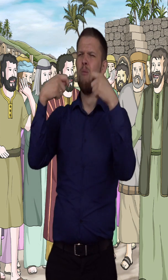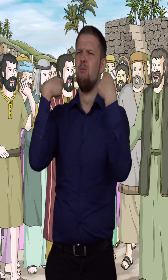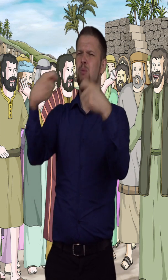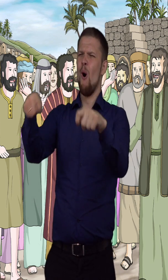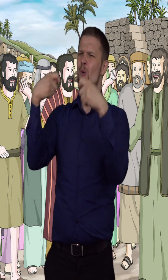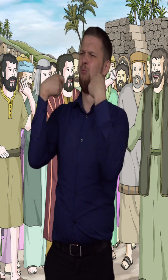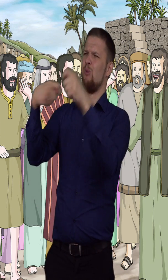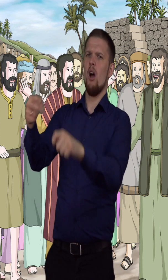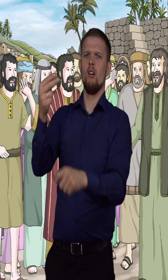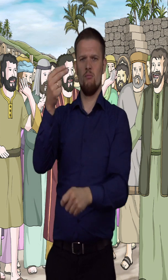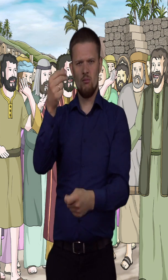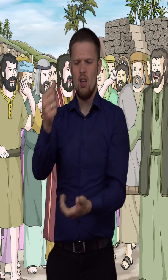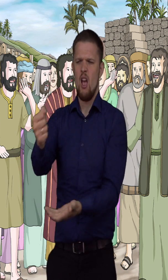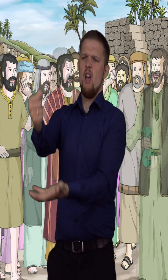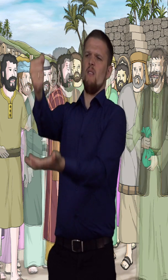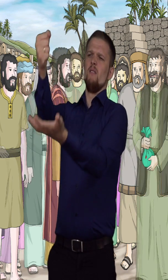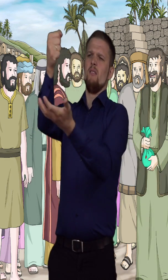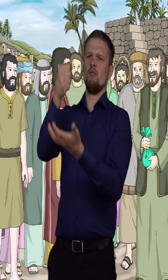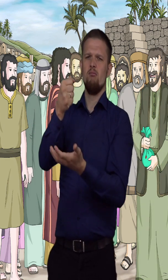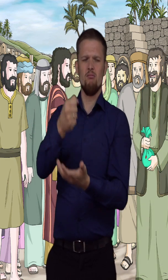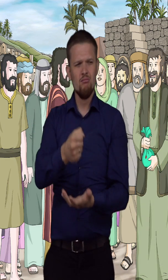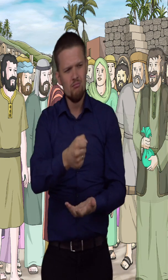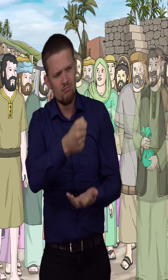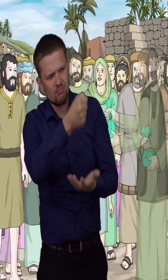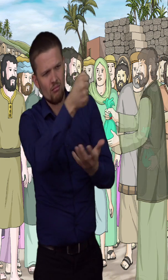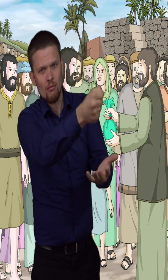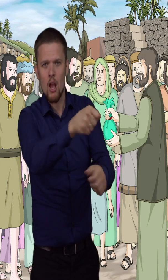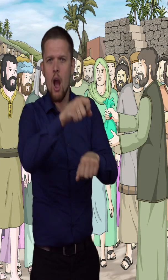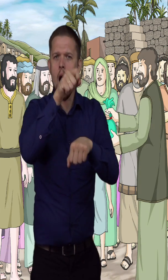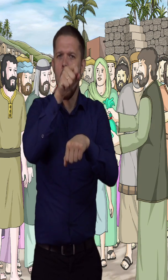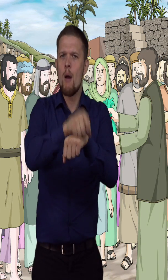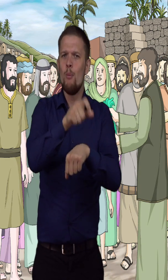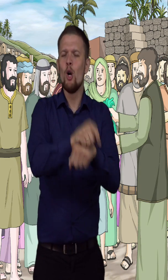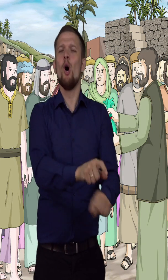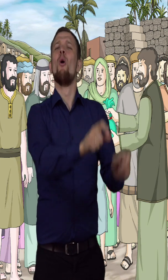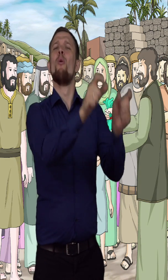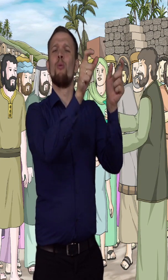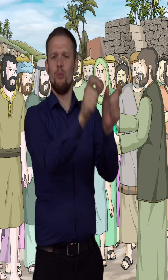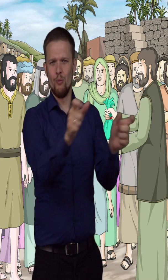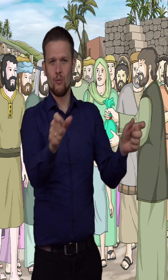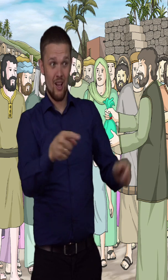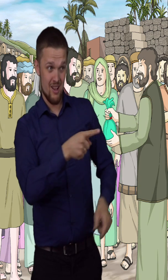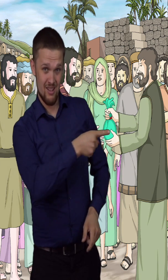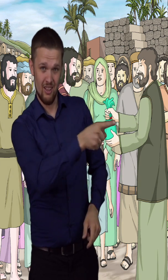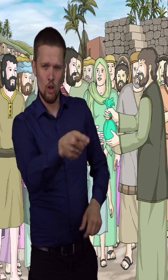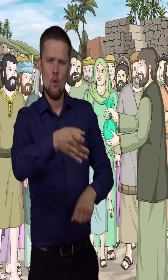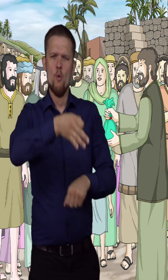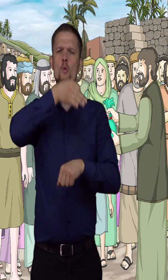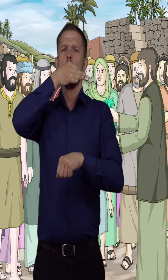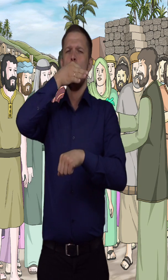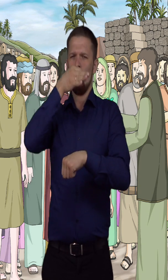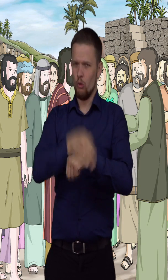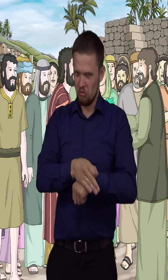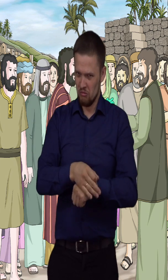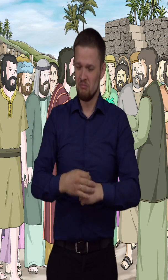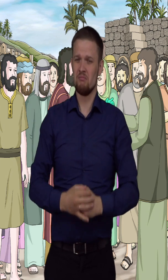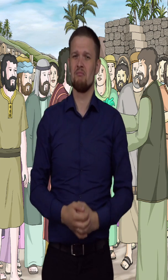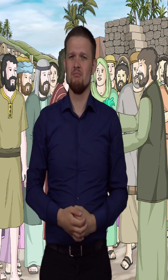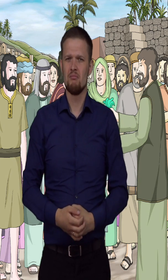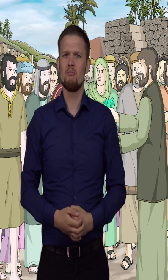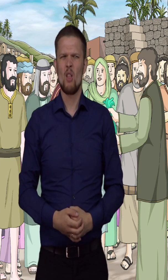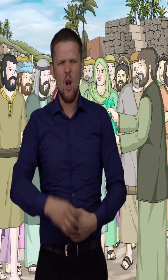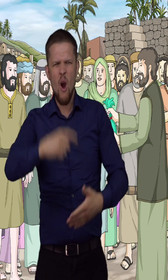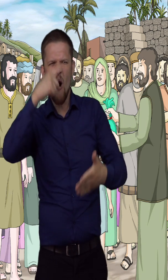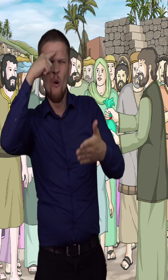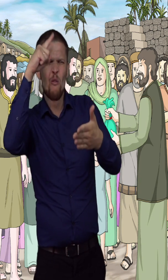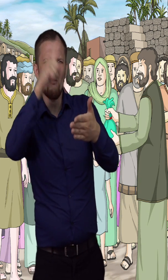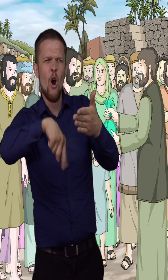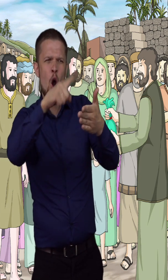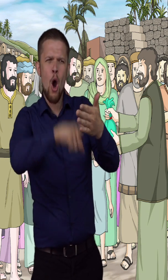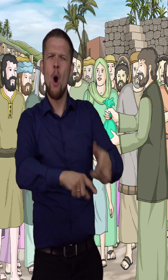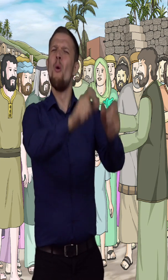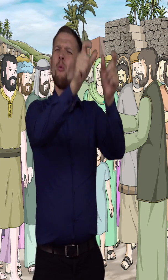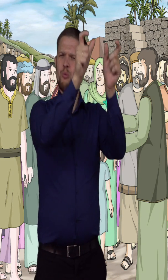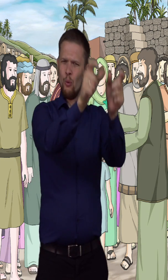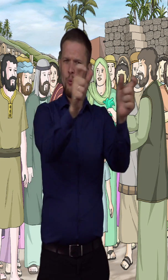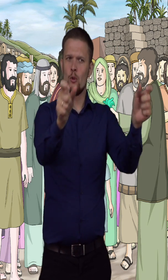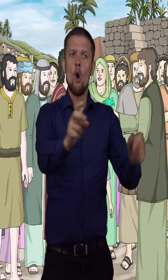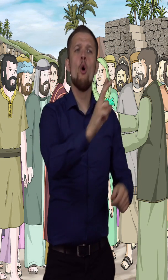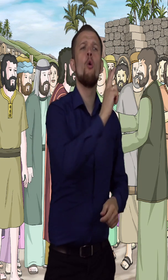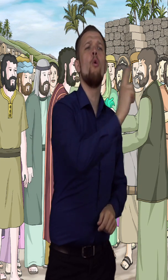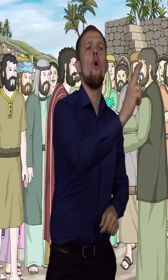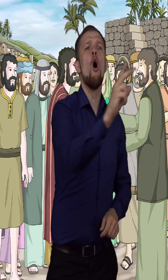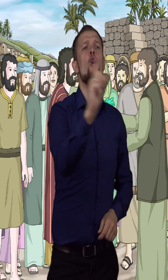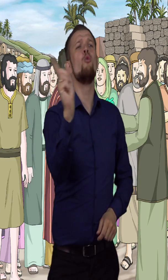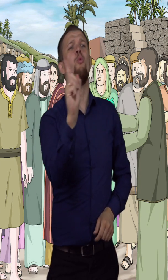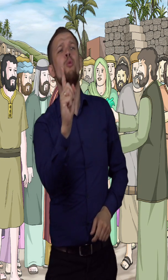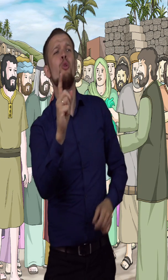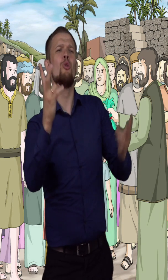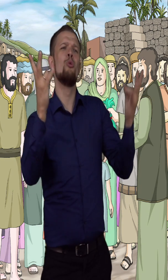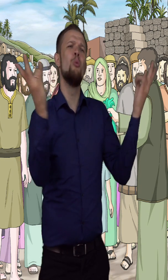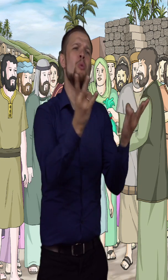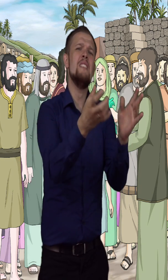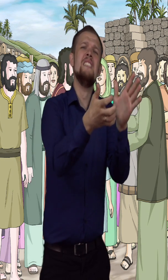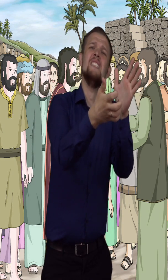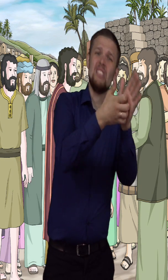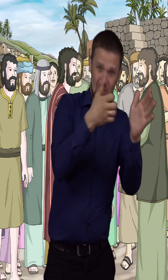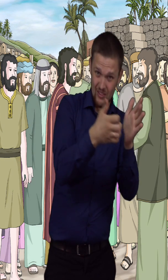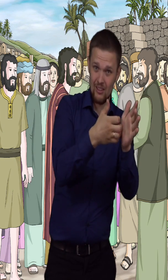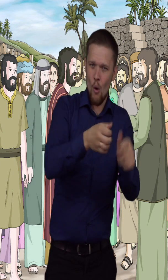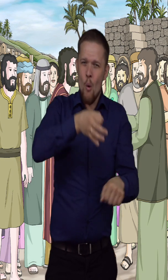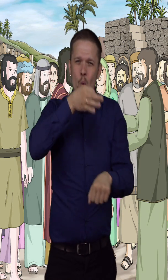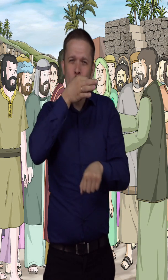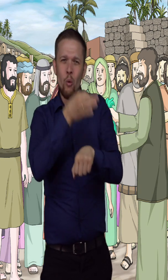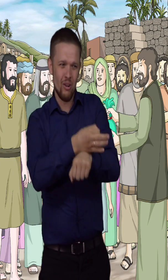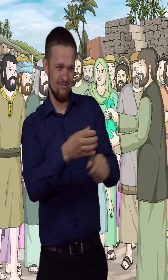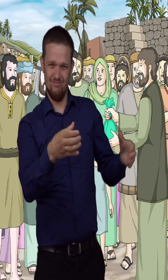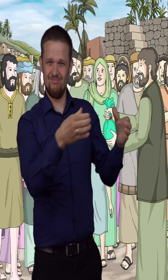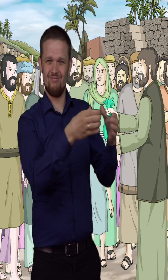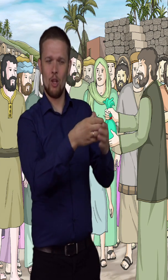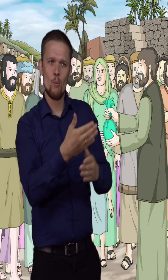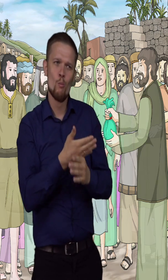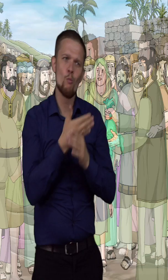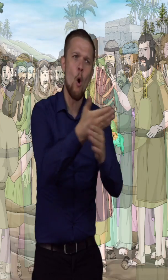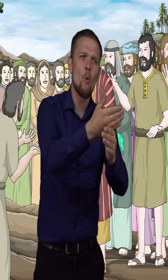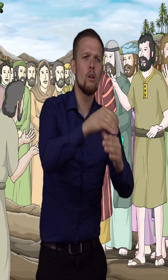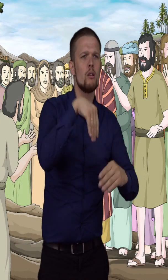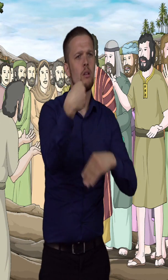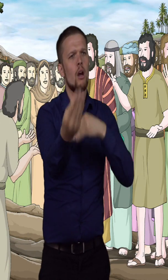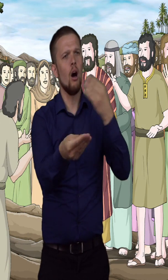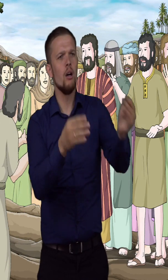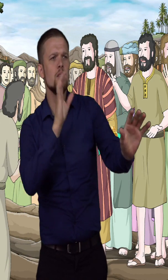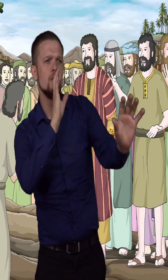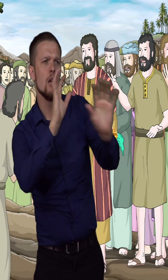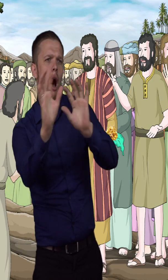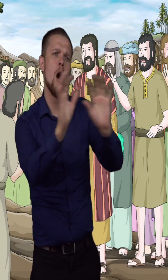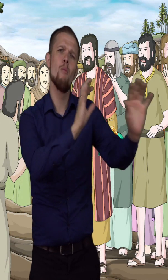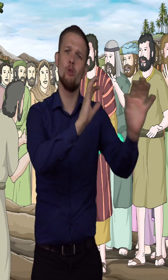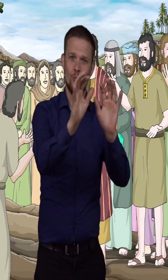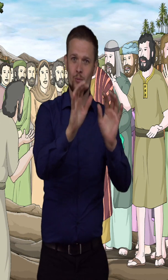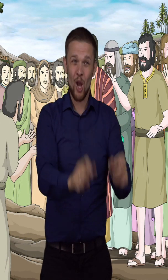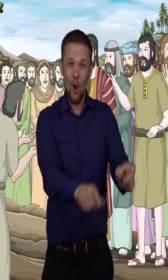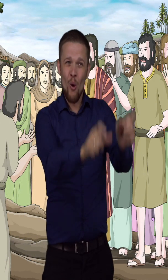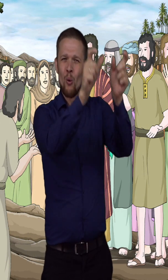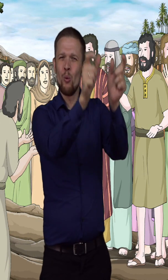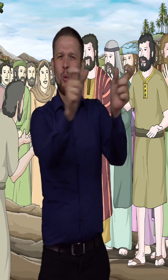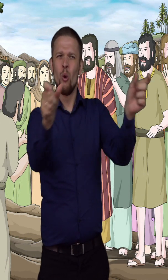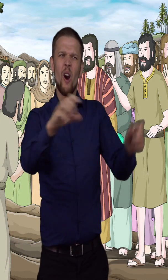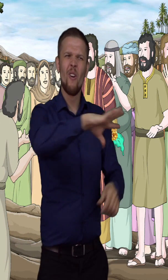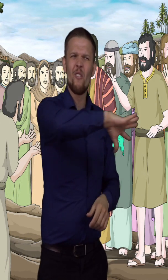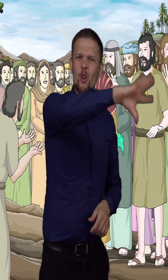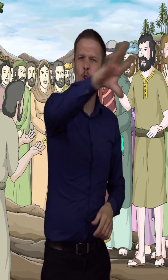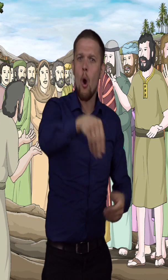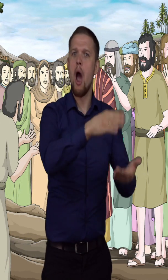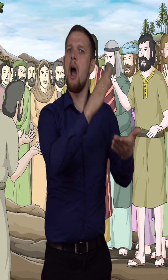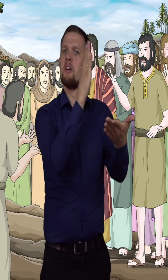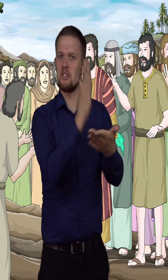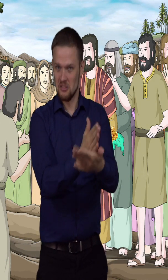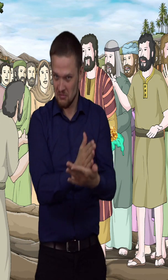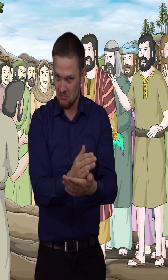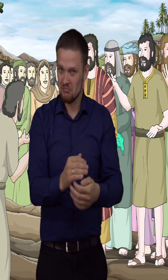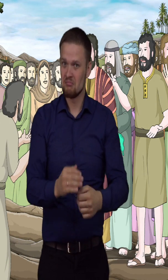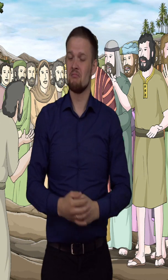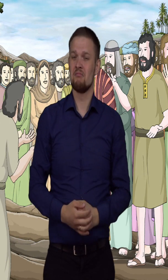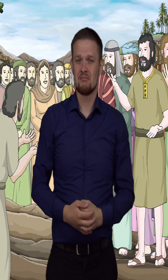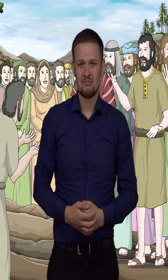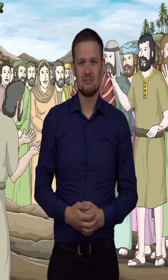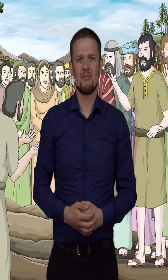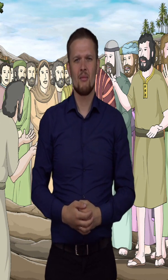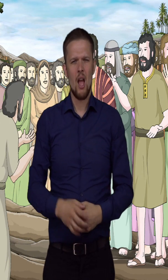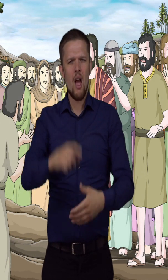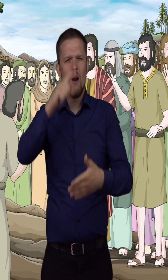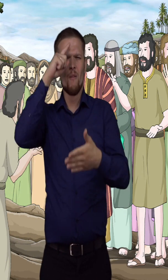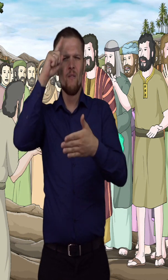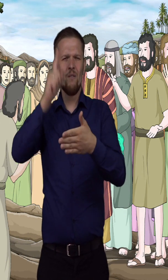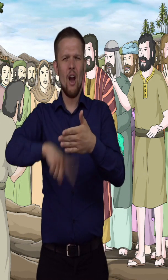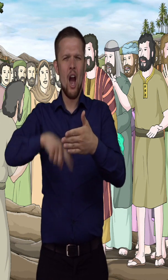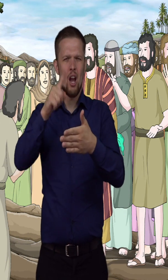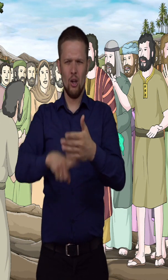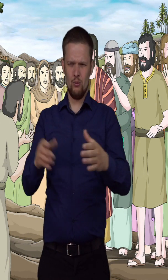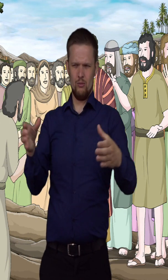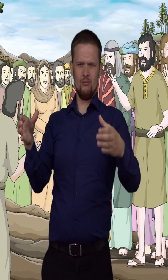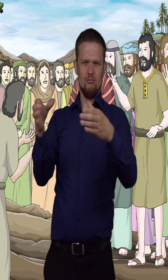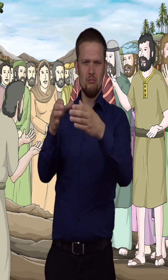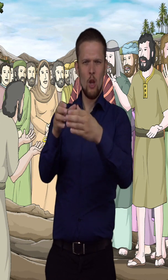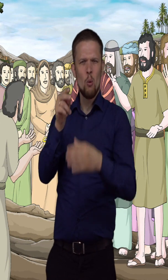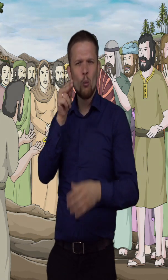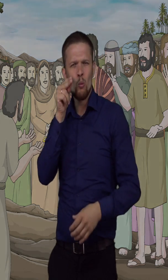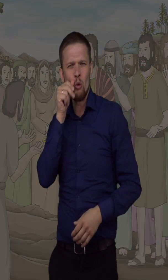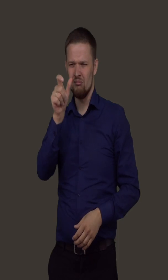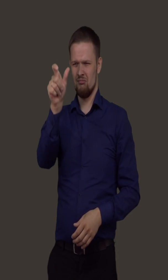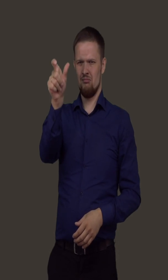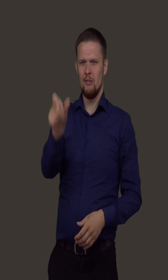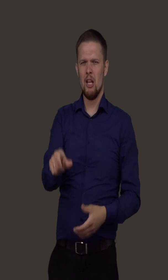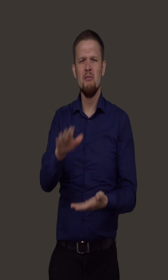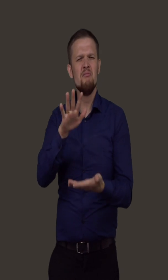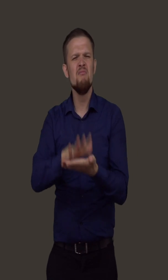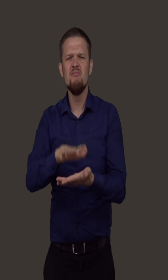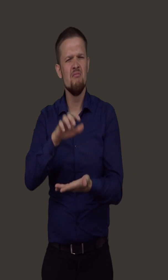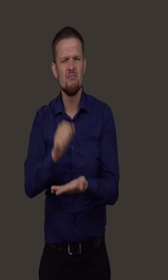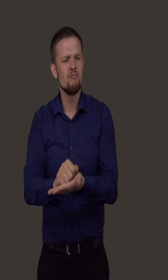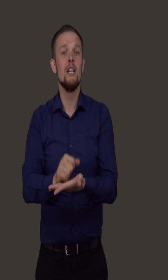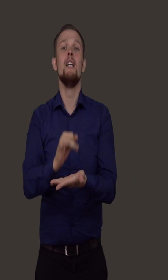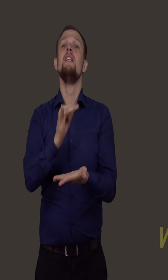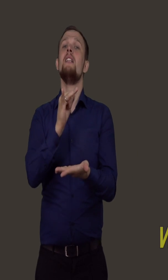There were no needy ones among them, because those who owned lands or houses would sell their property, bring the proceeds from the sales, and lay them at the apostles’ feet for distribution to anyone as he had need.